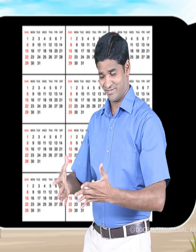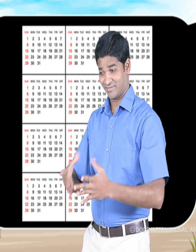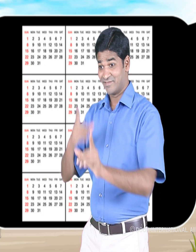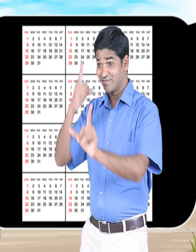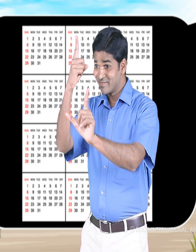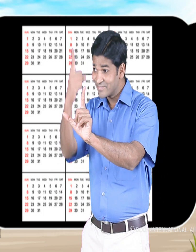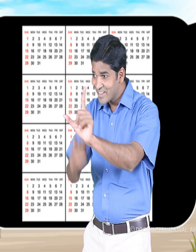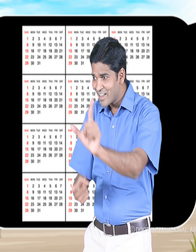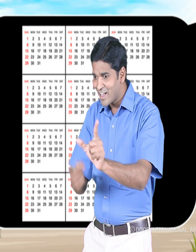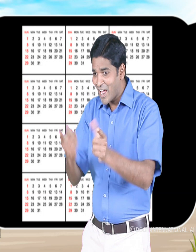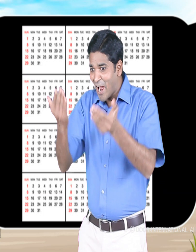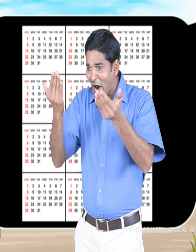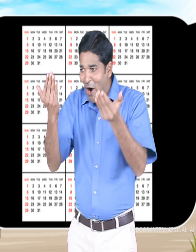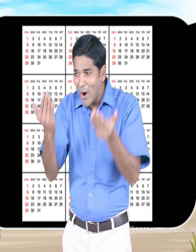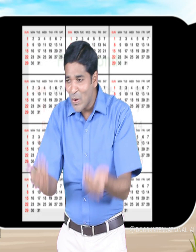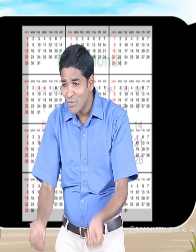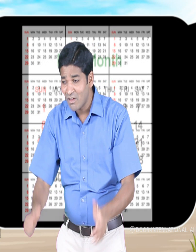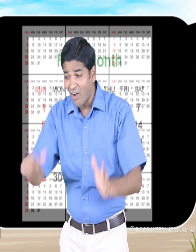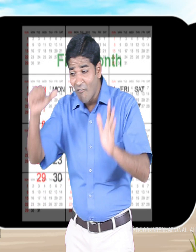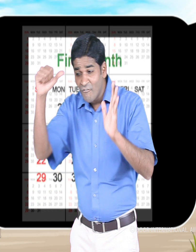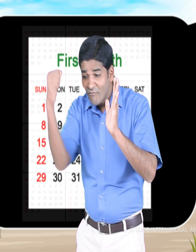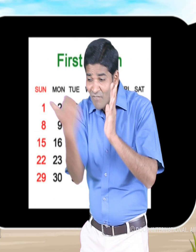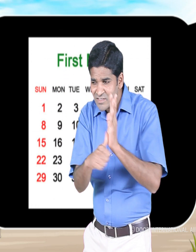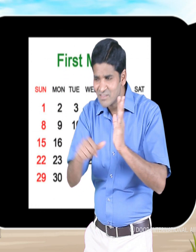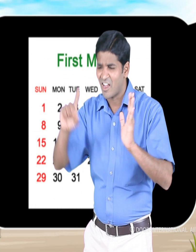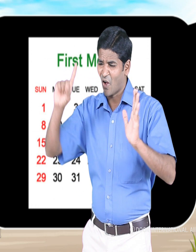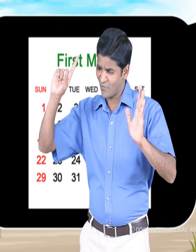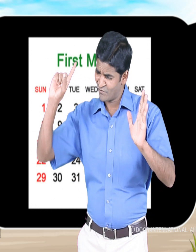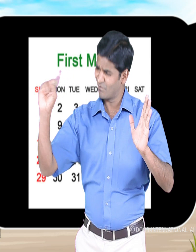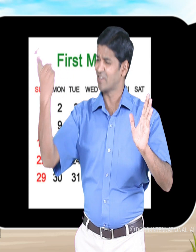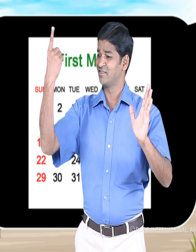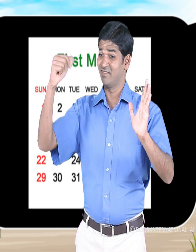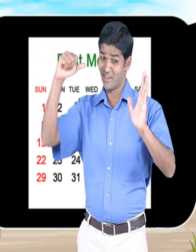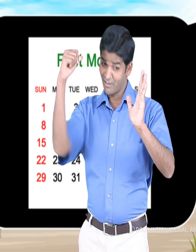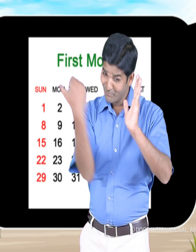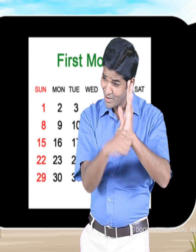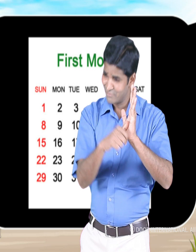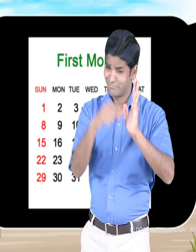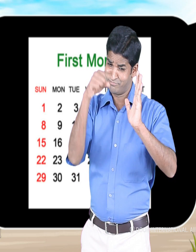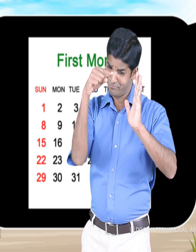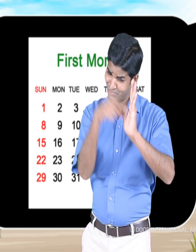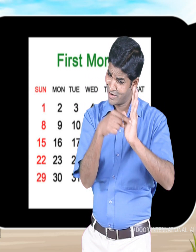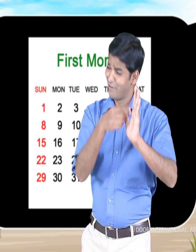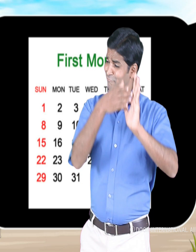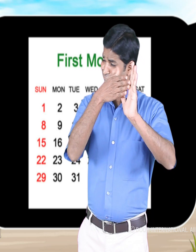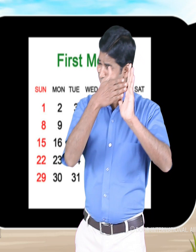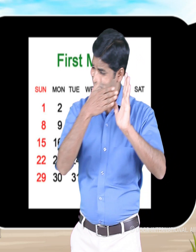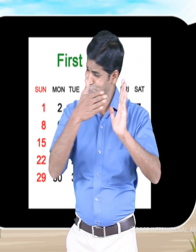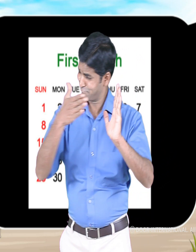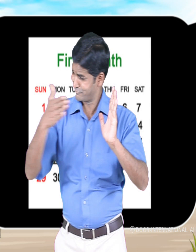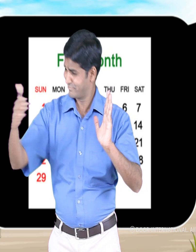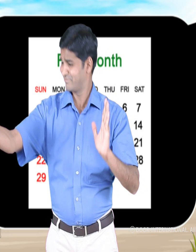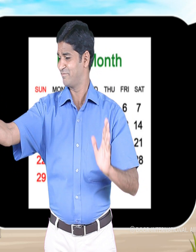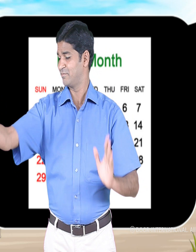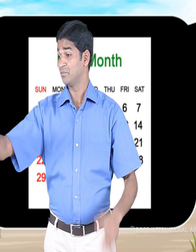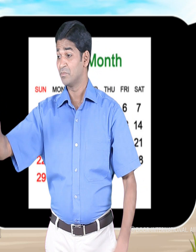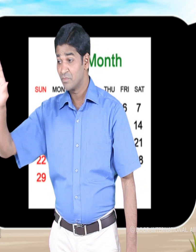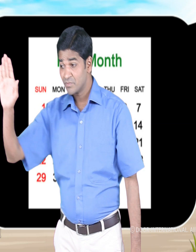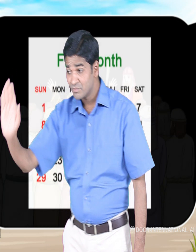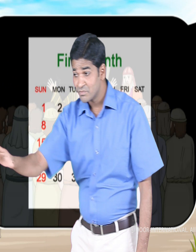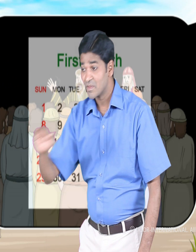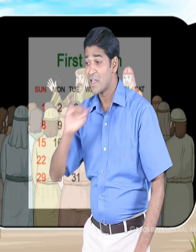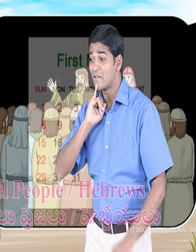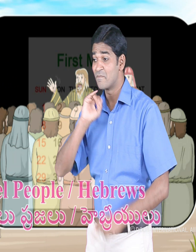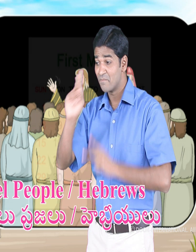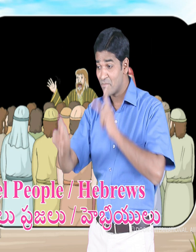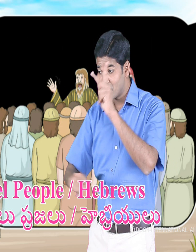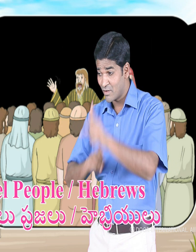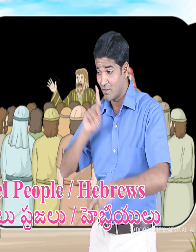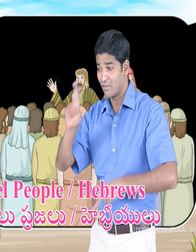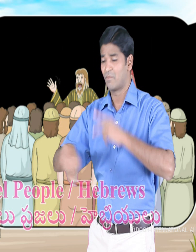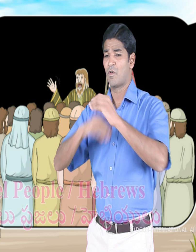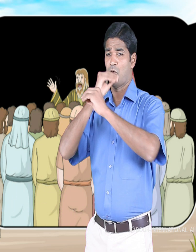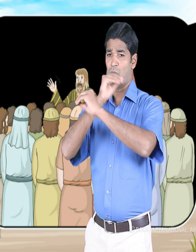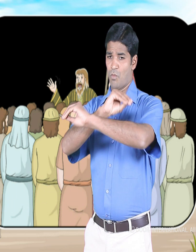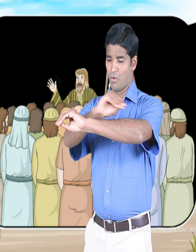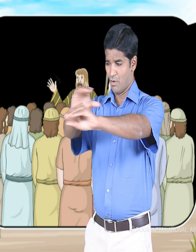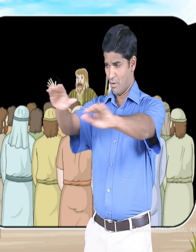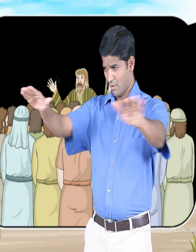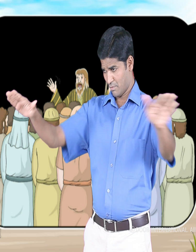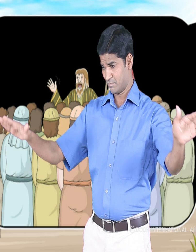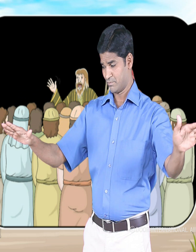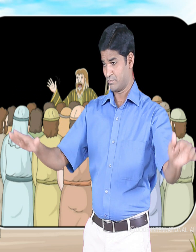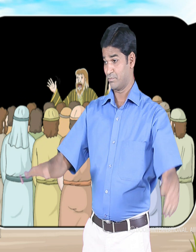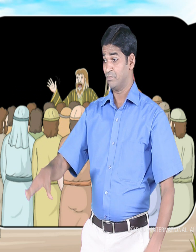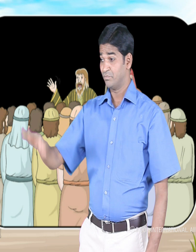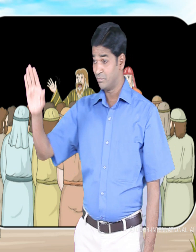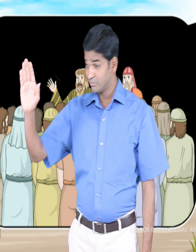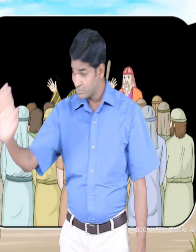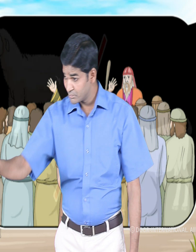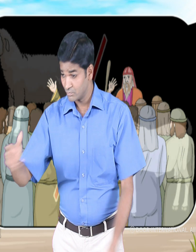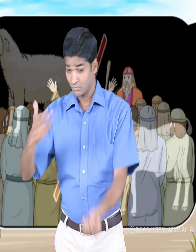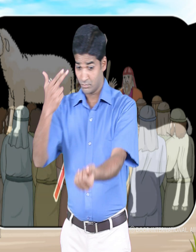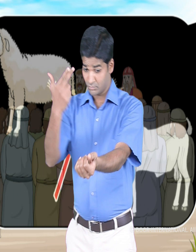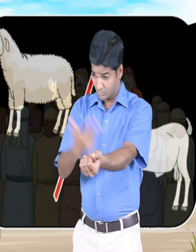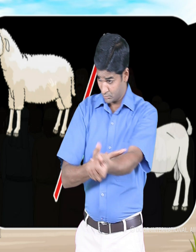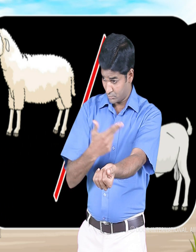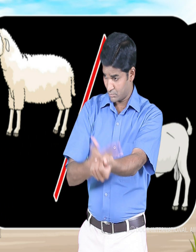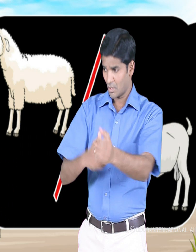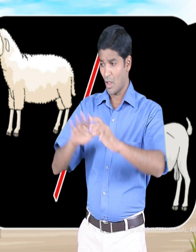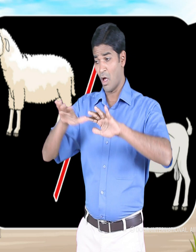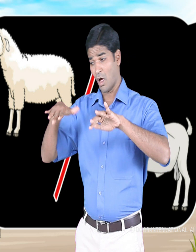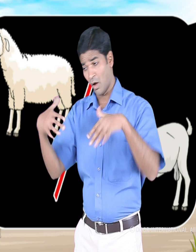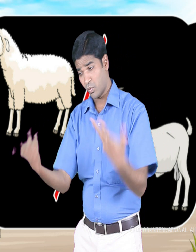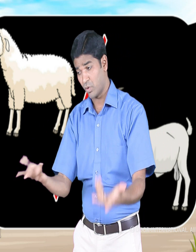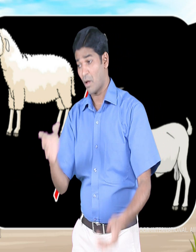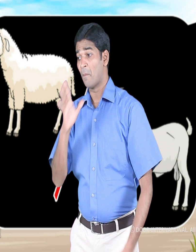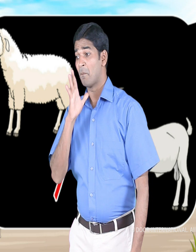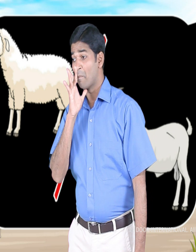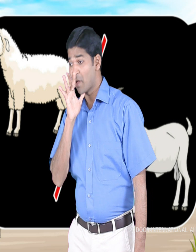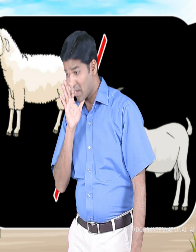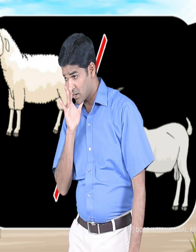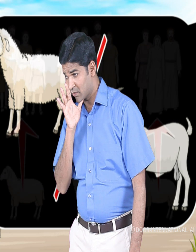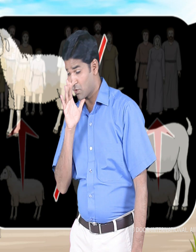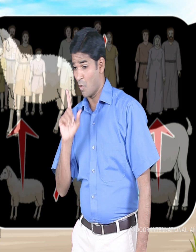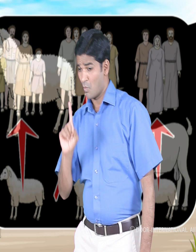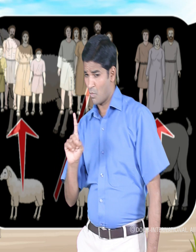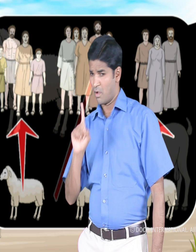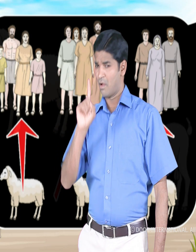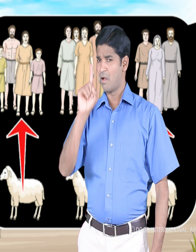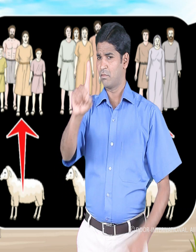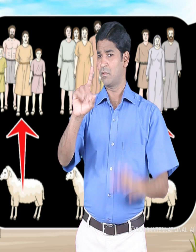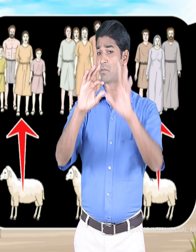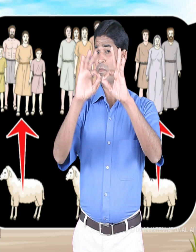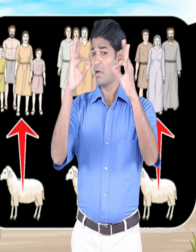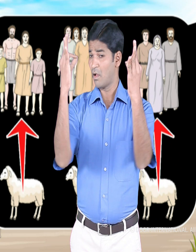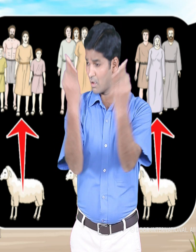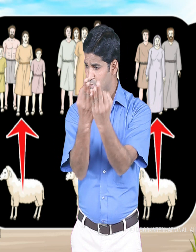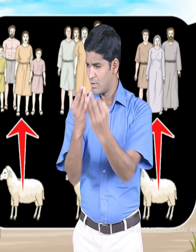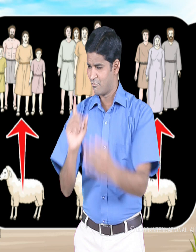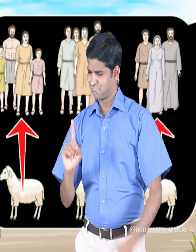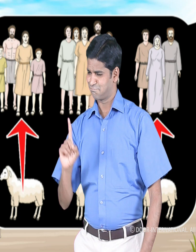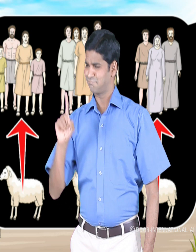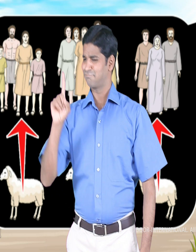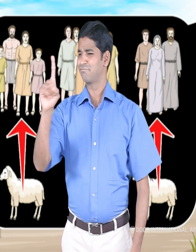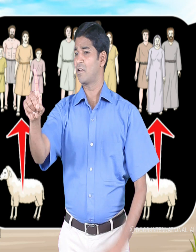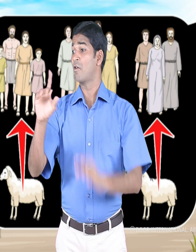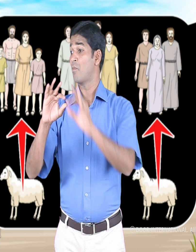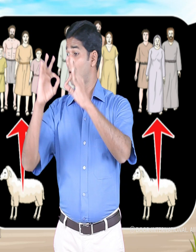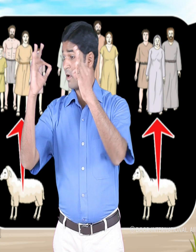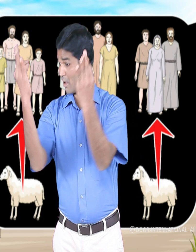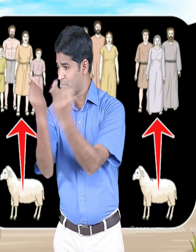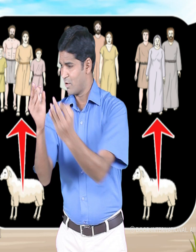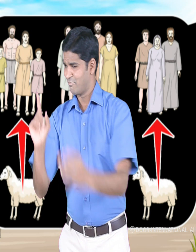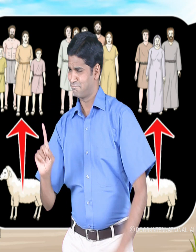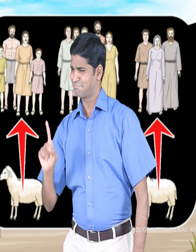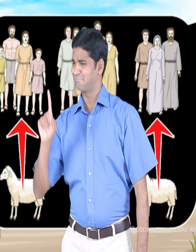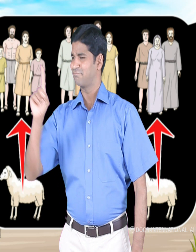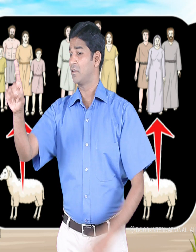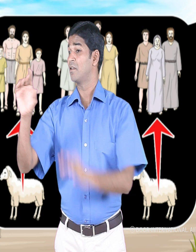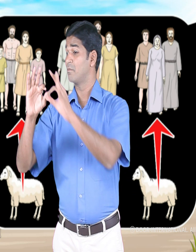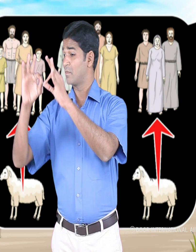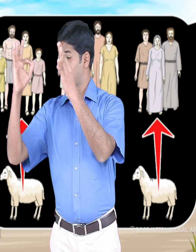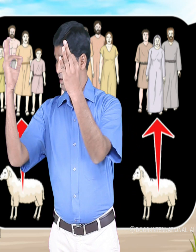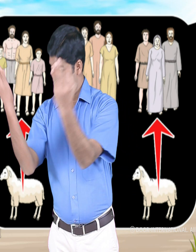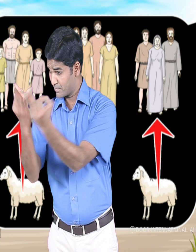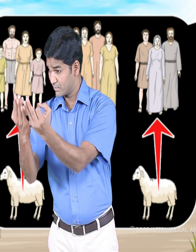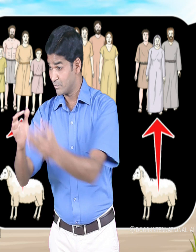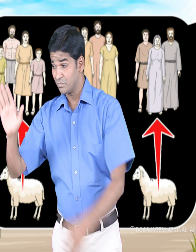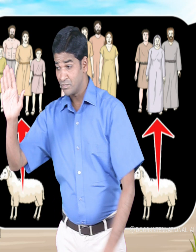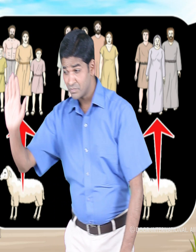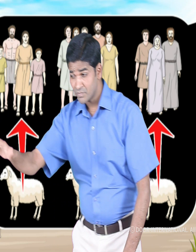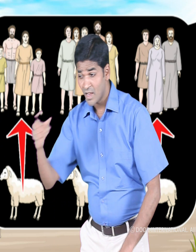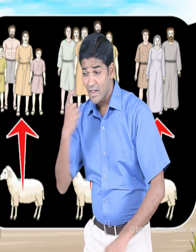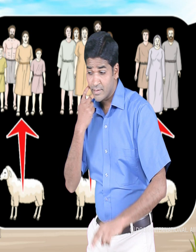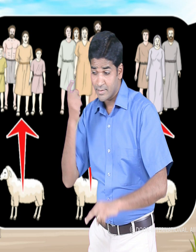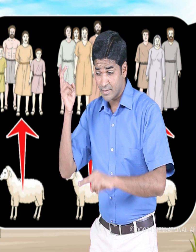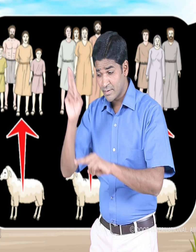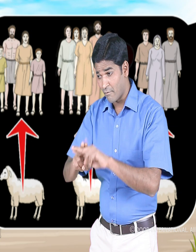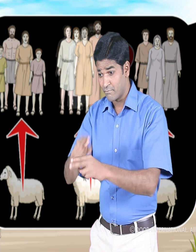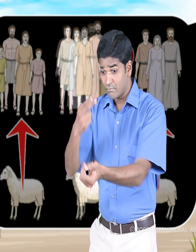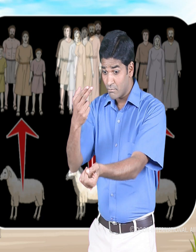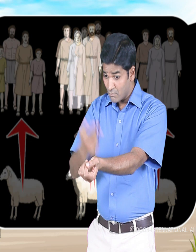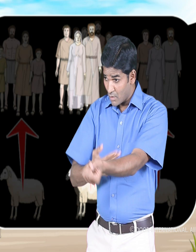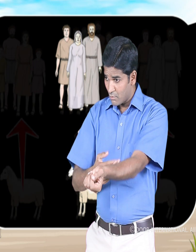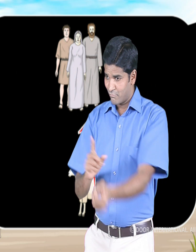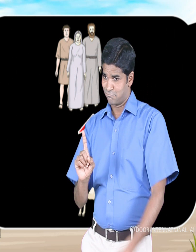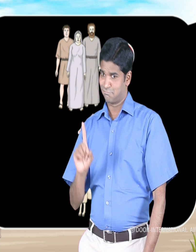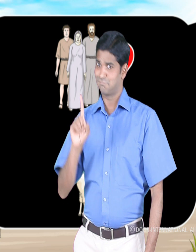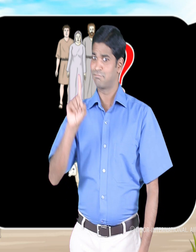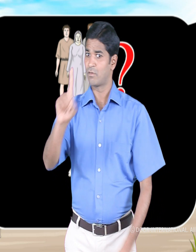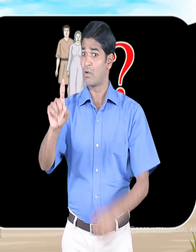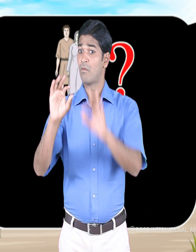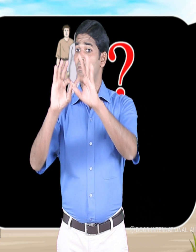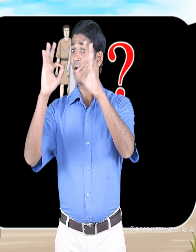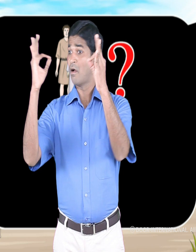it shall be the first month of your year. Tell the whole congregation of Israel that on the tenth day of this month each man must select a lamb for his family, one per household.